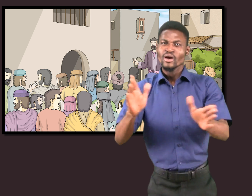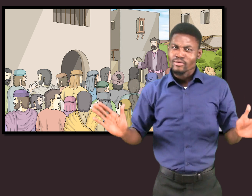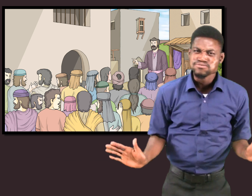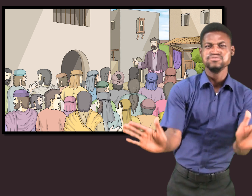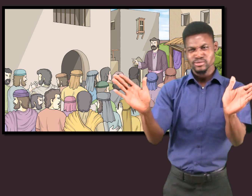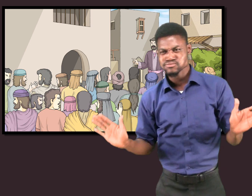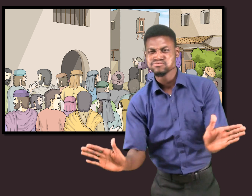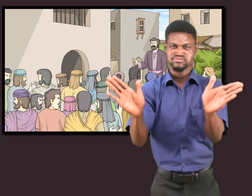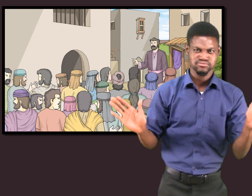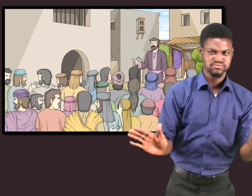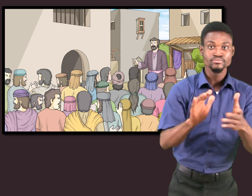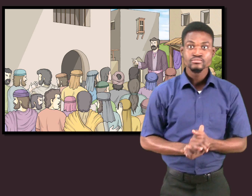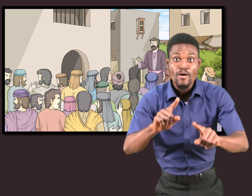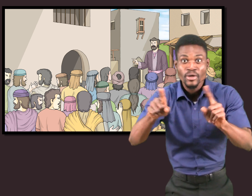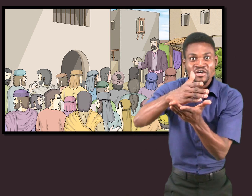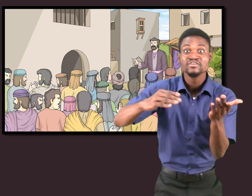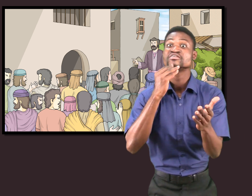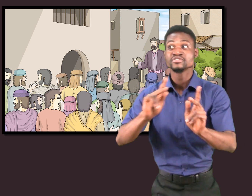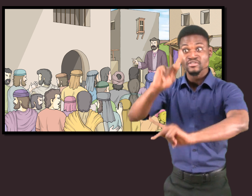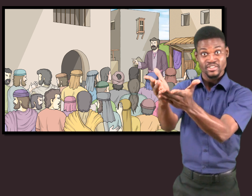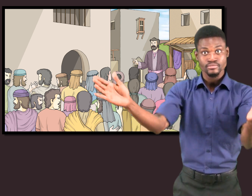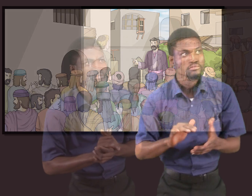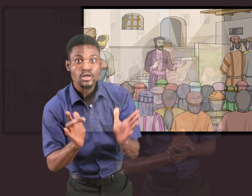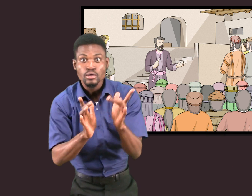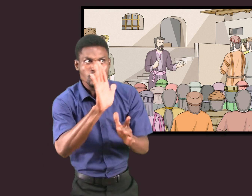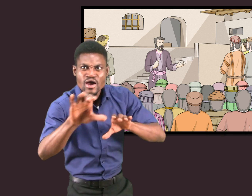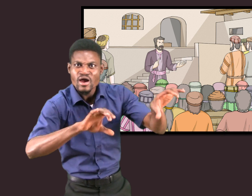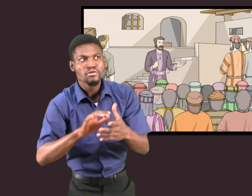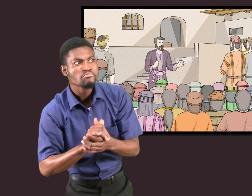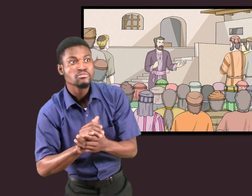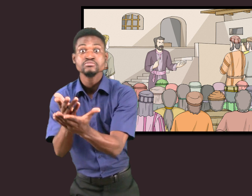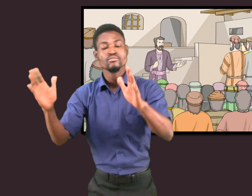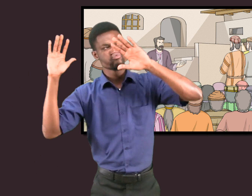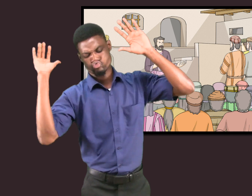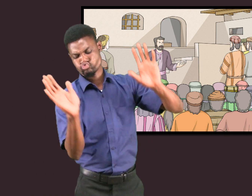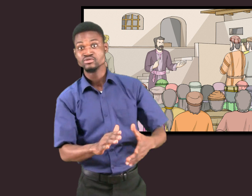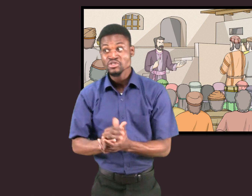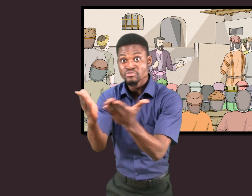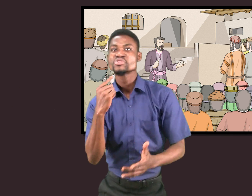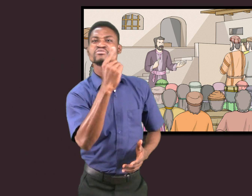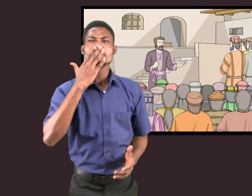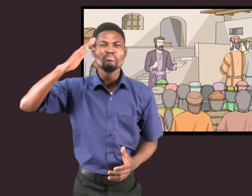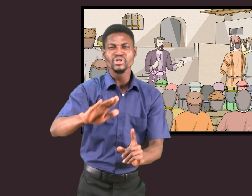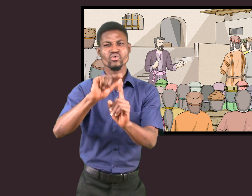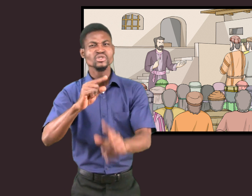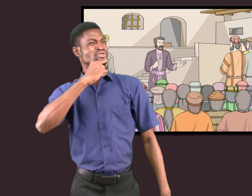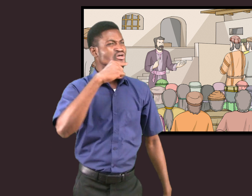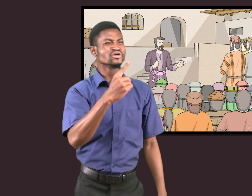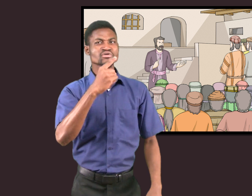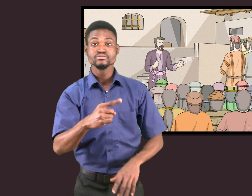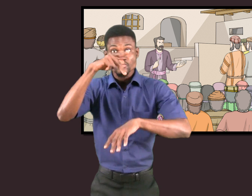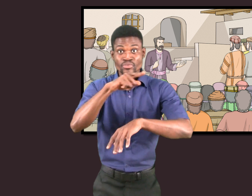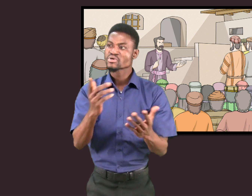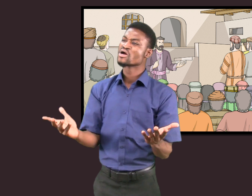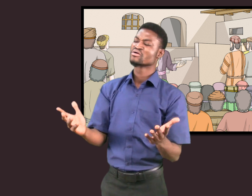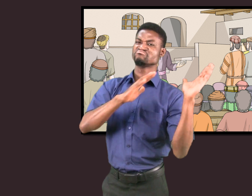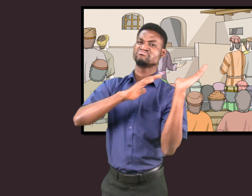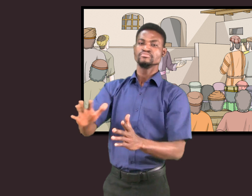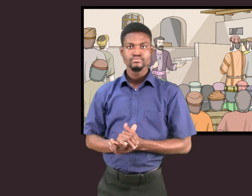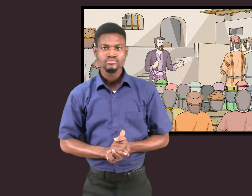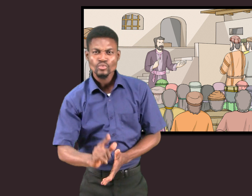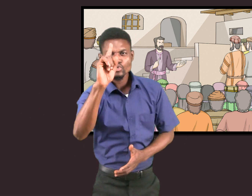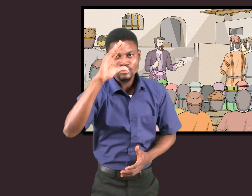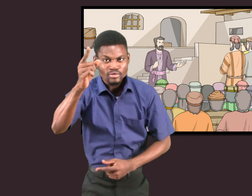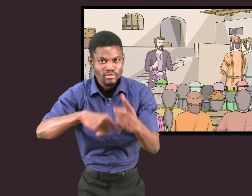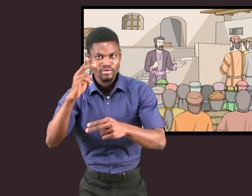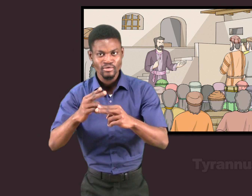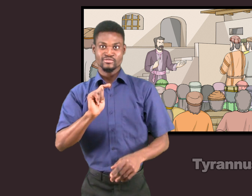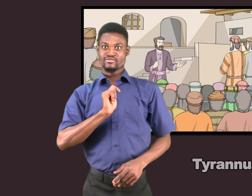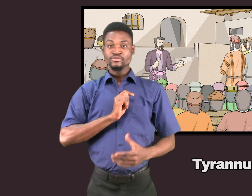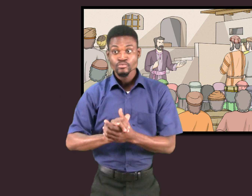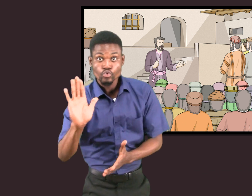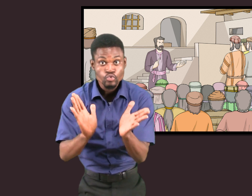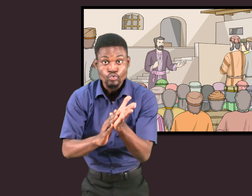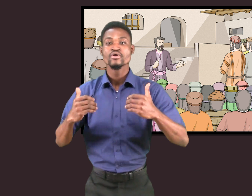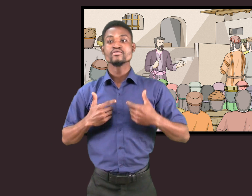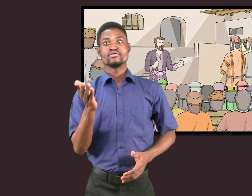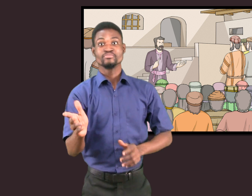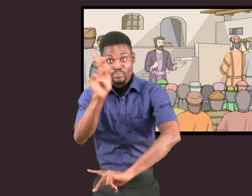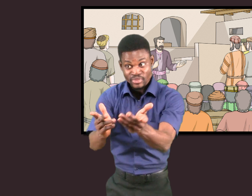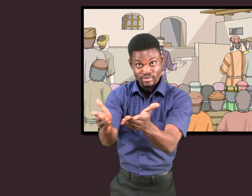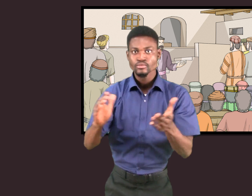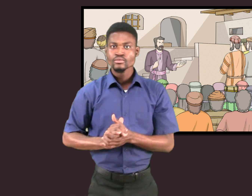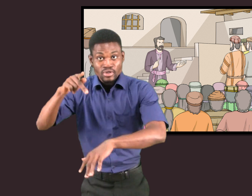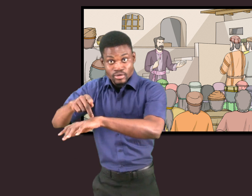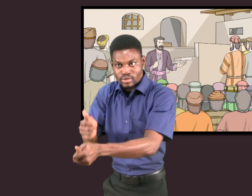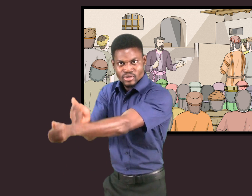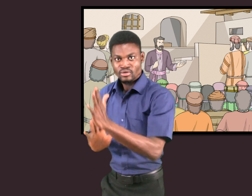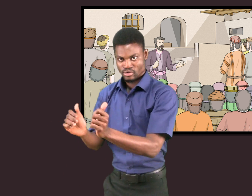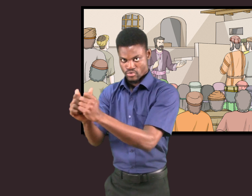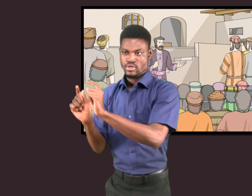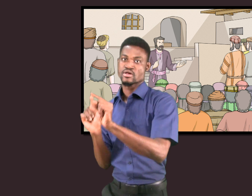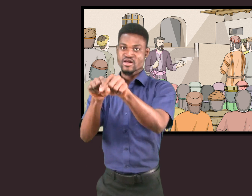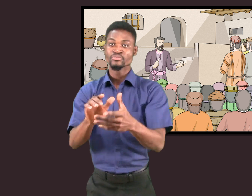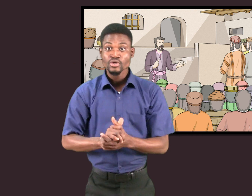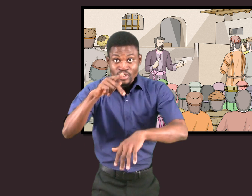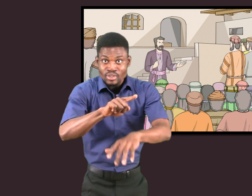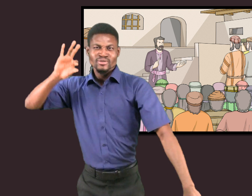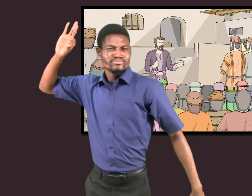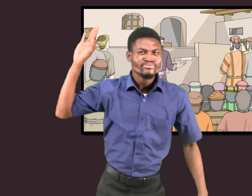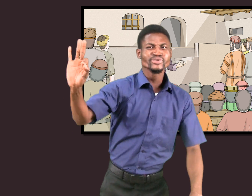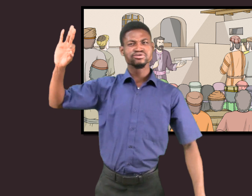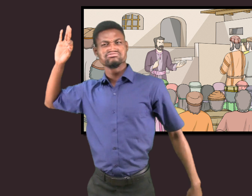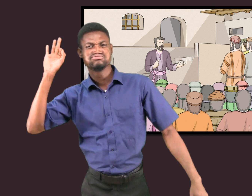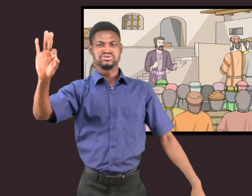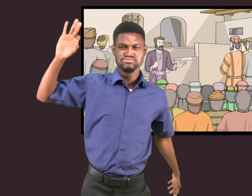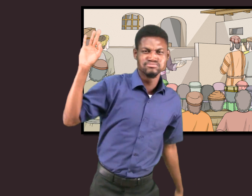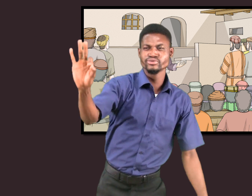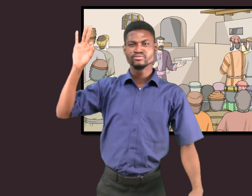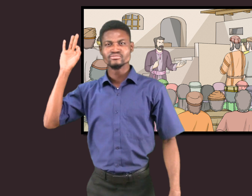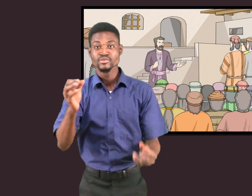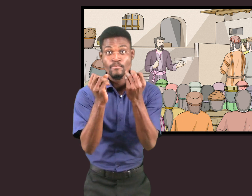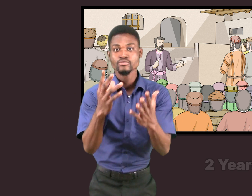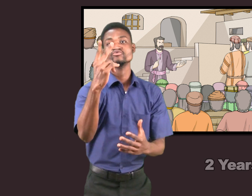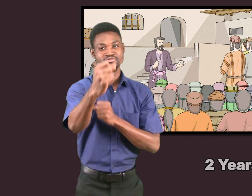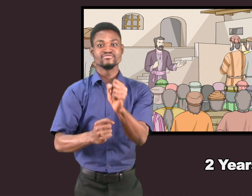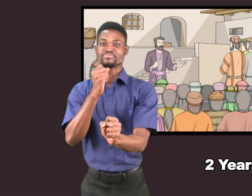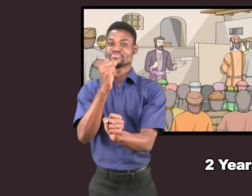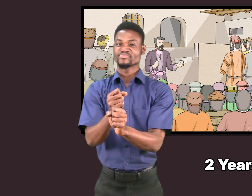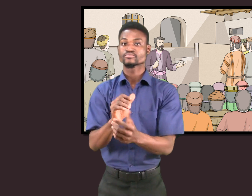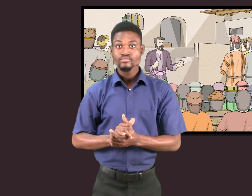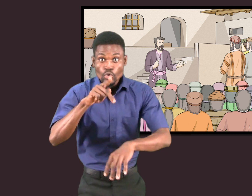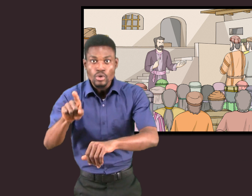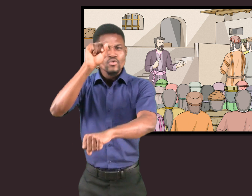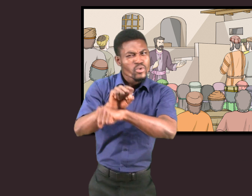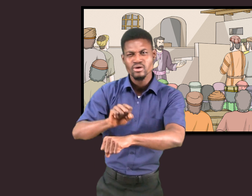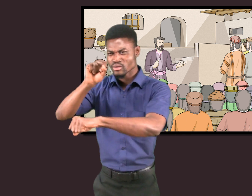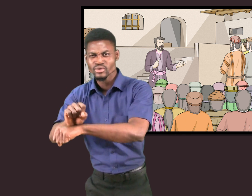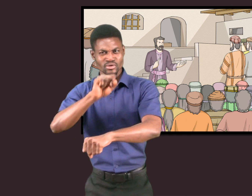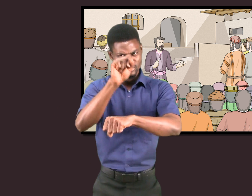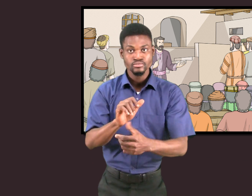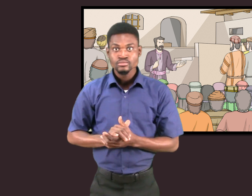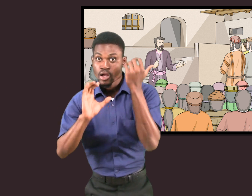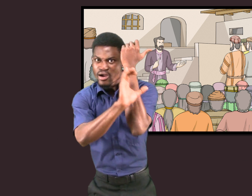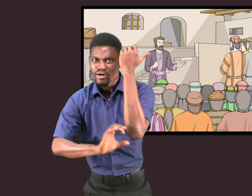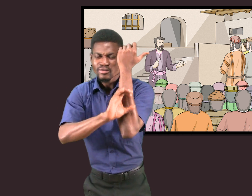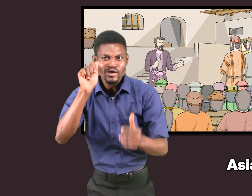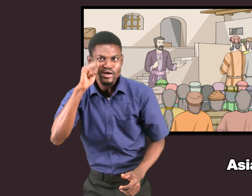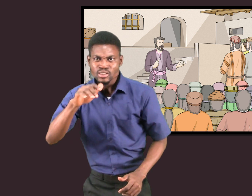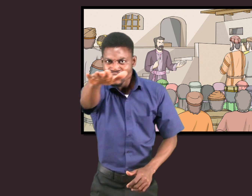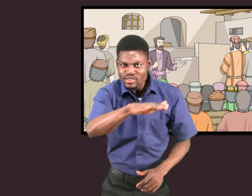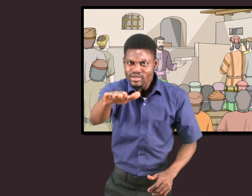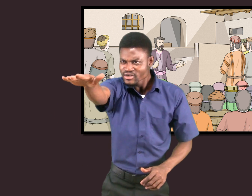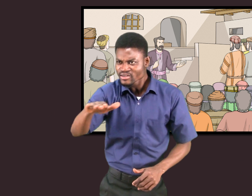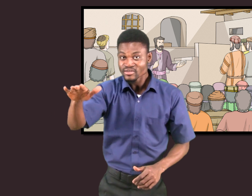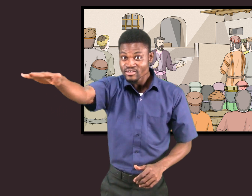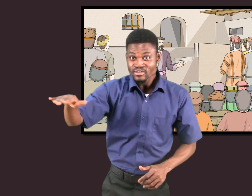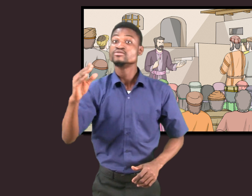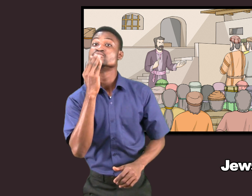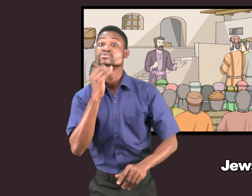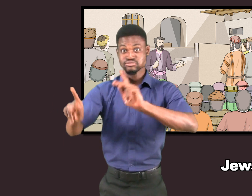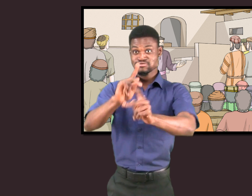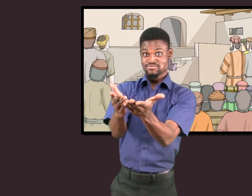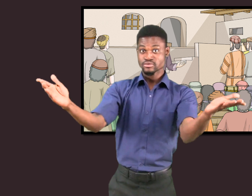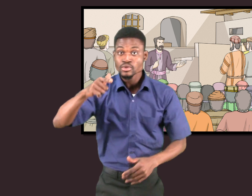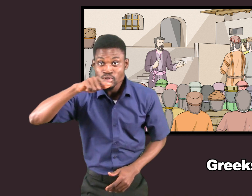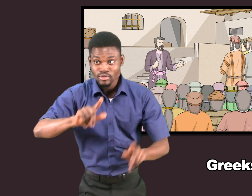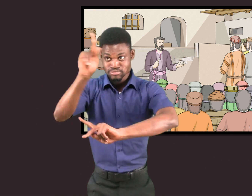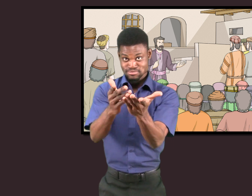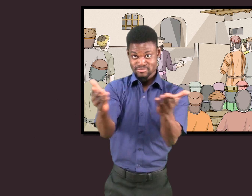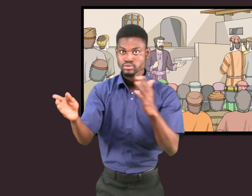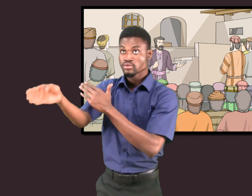But when some of them stubbornly refused to believe and publicly maligned the Way, Paul took his disciples and left the synagogue to conduct daily discussions in the lecture hall of Tyrannus.